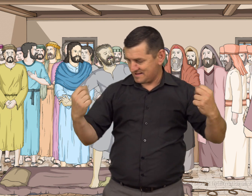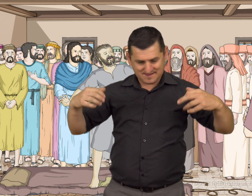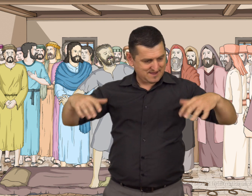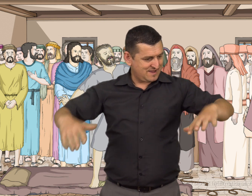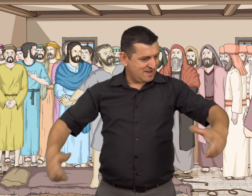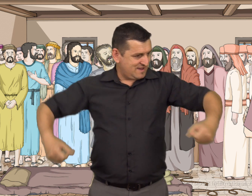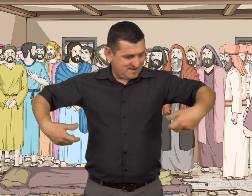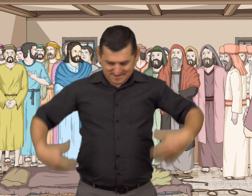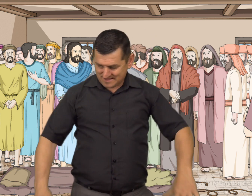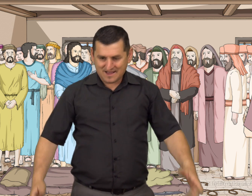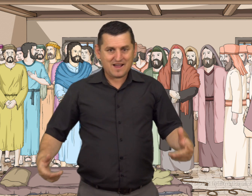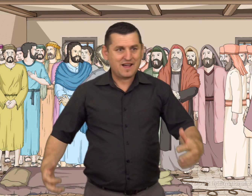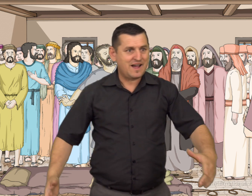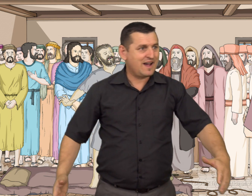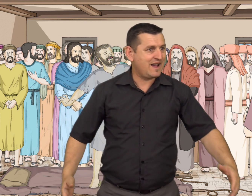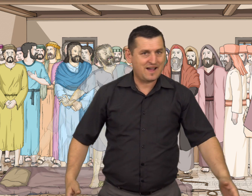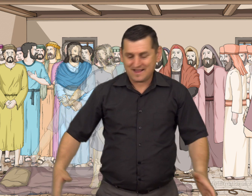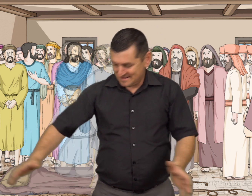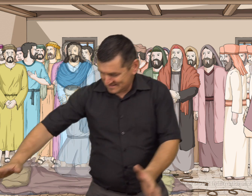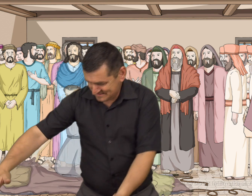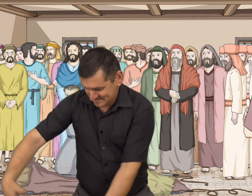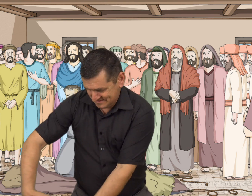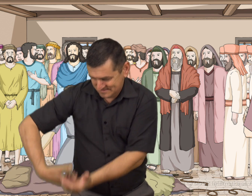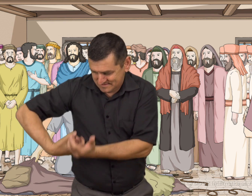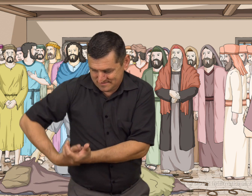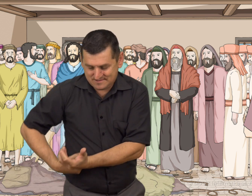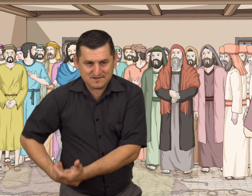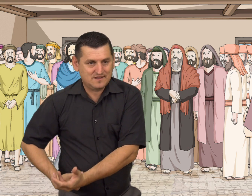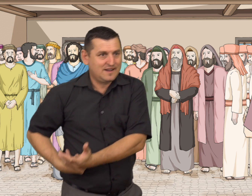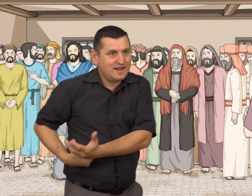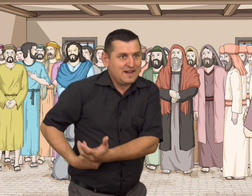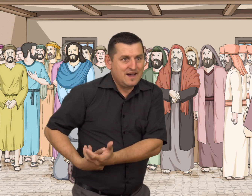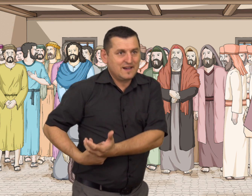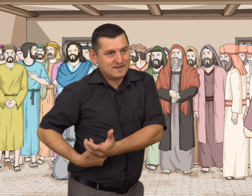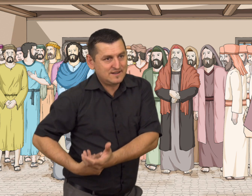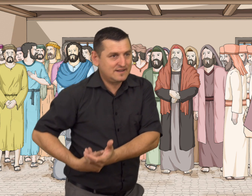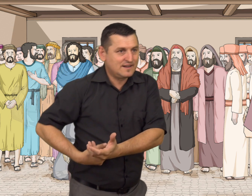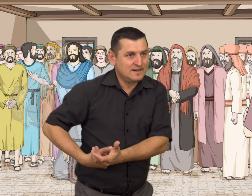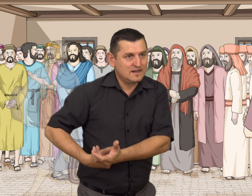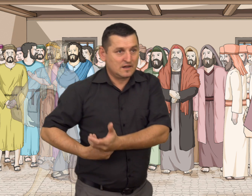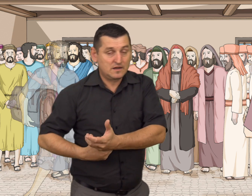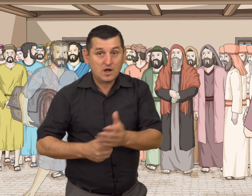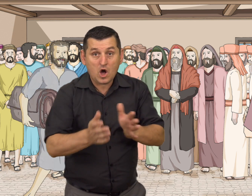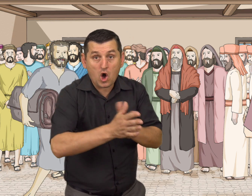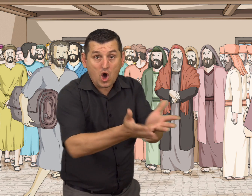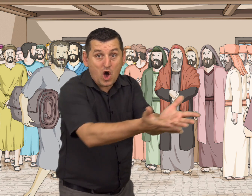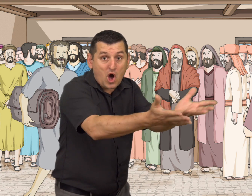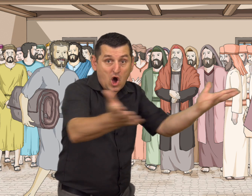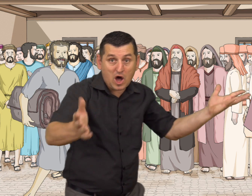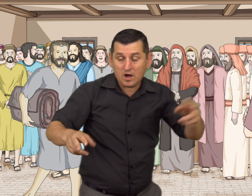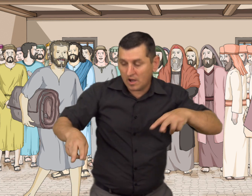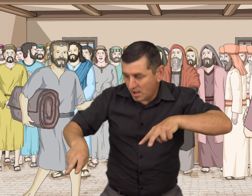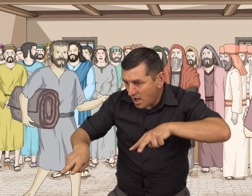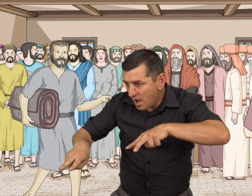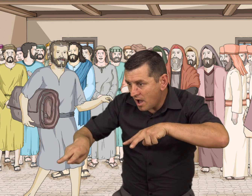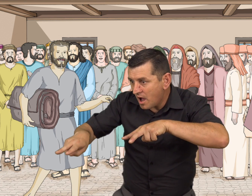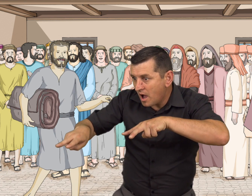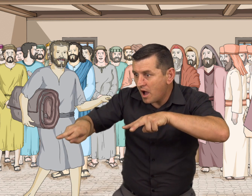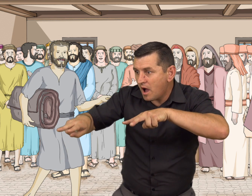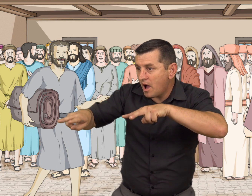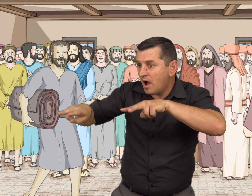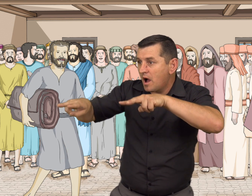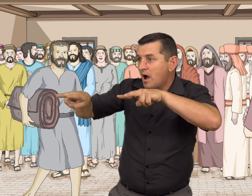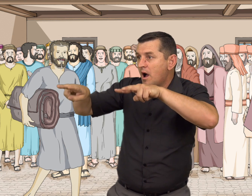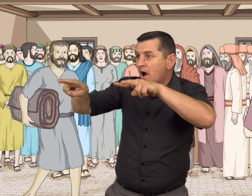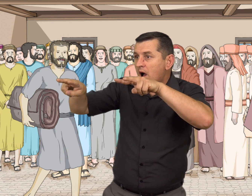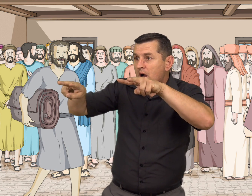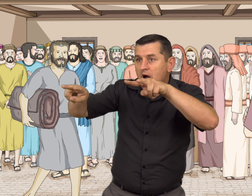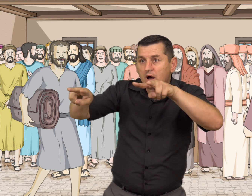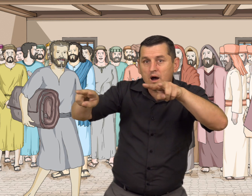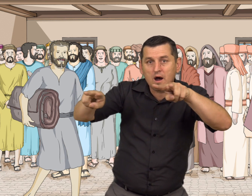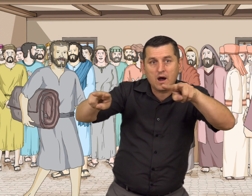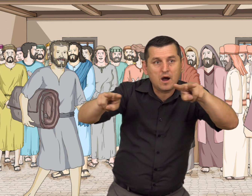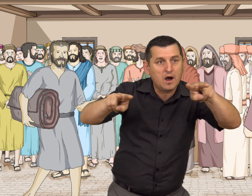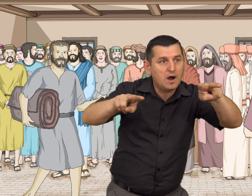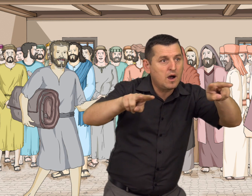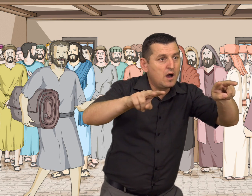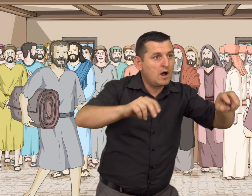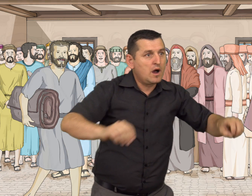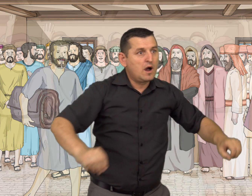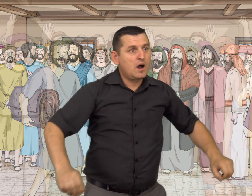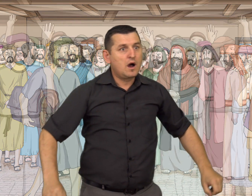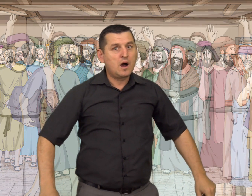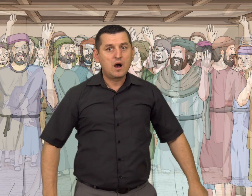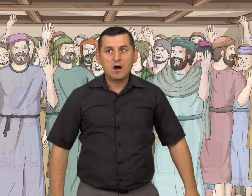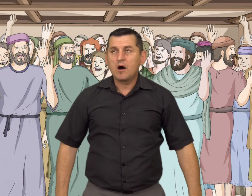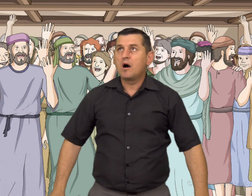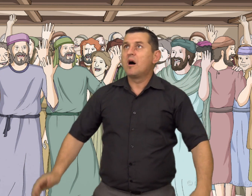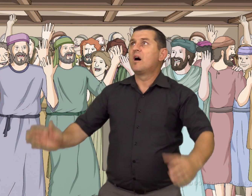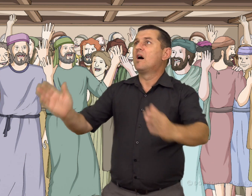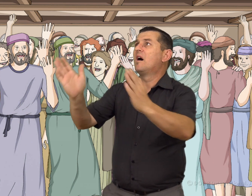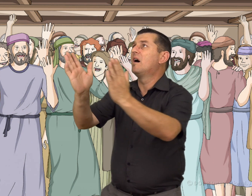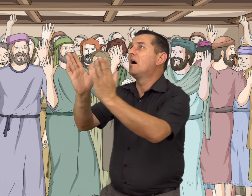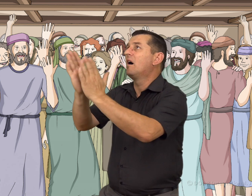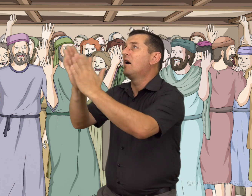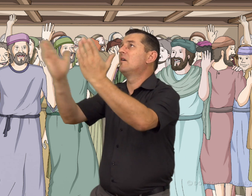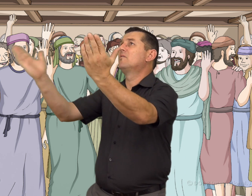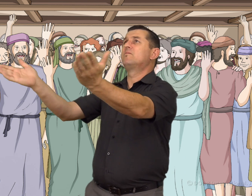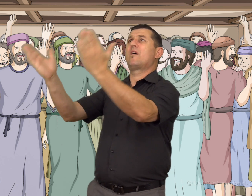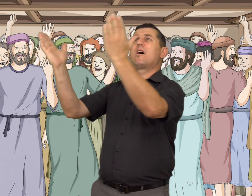And immediately the man got up, picked up his mat, and walked out in front of them all.